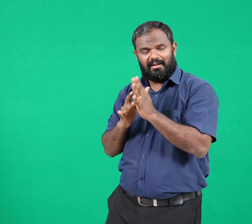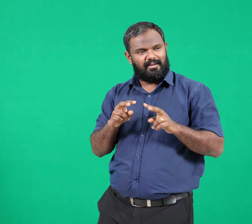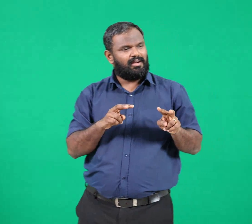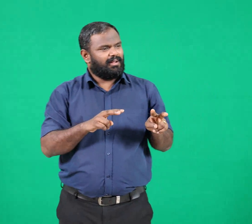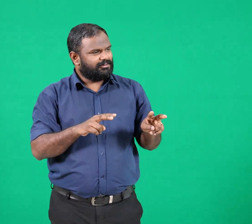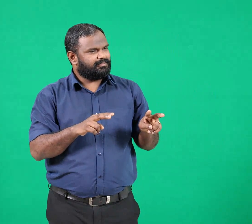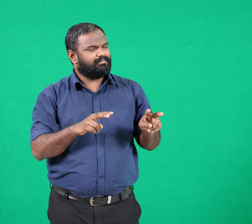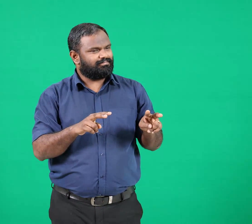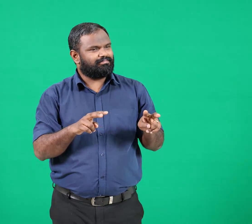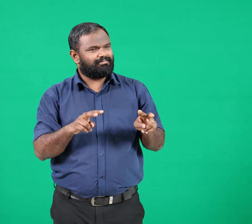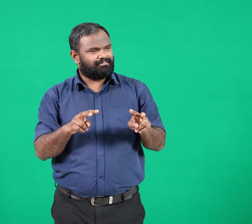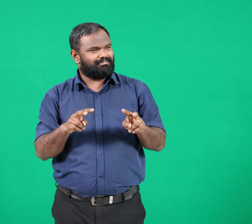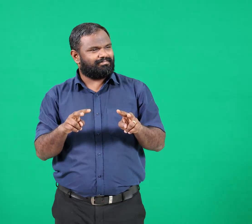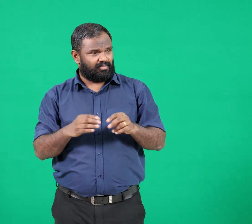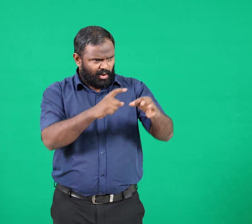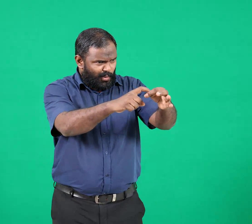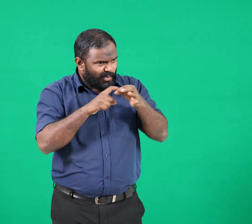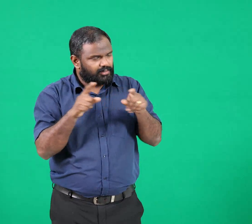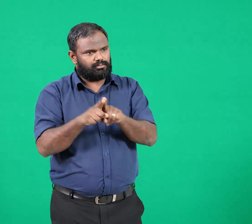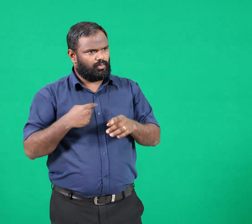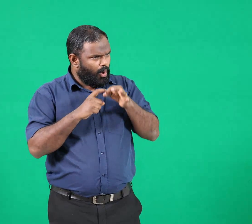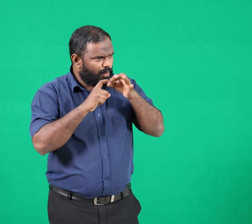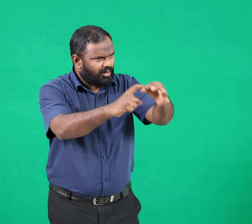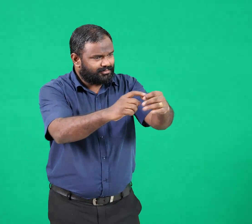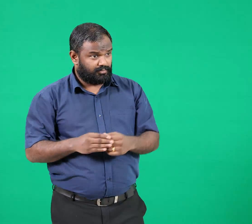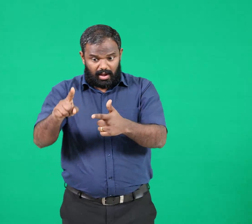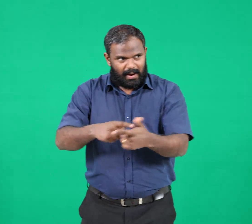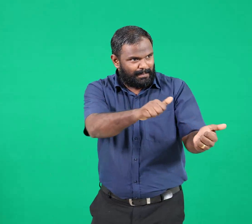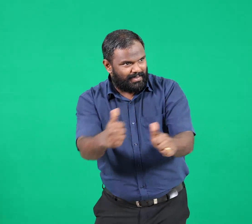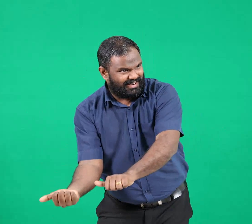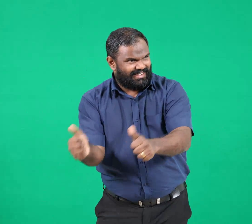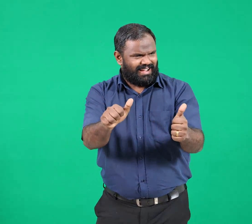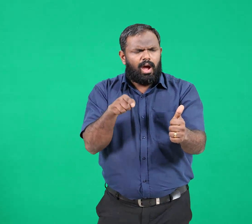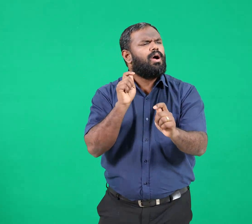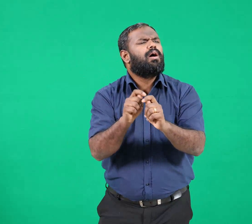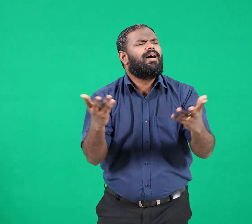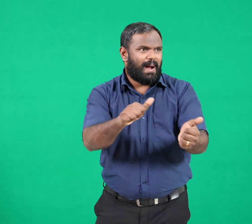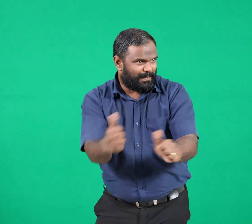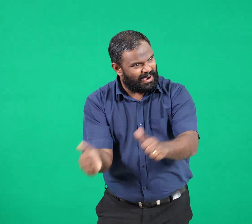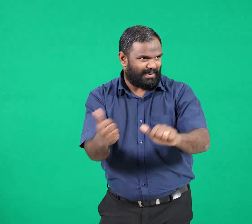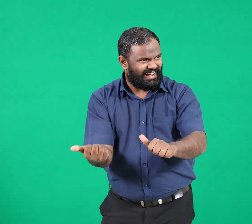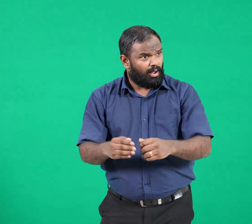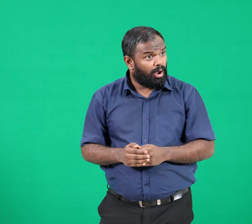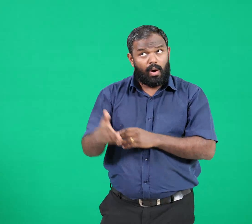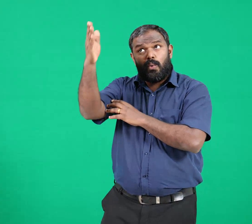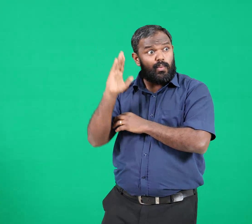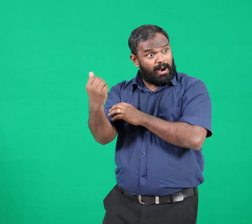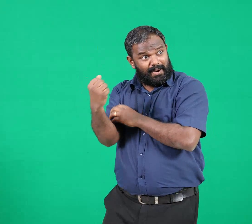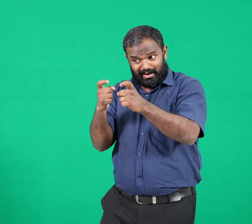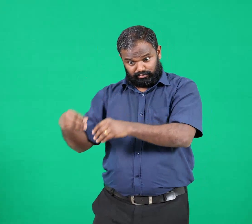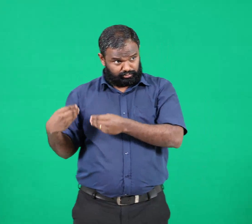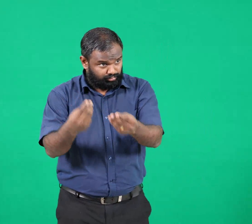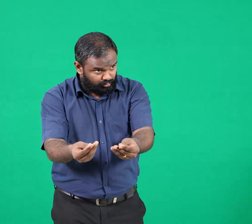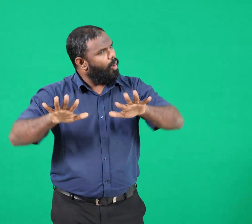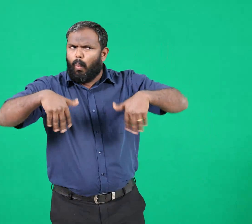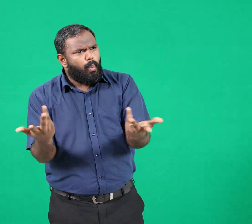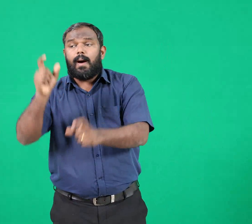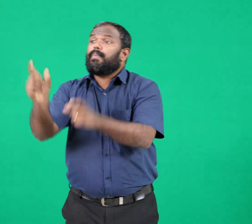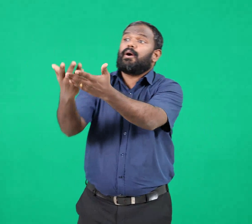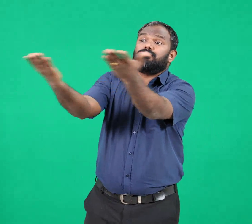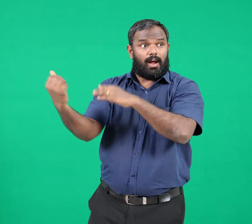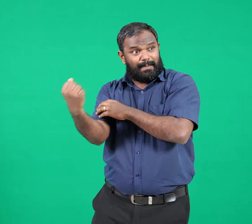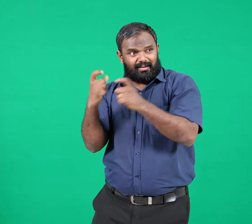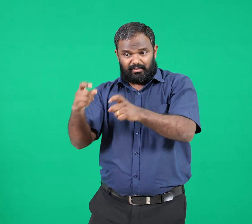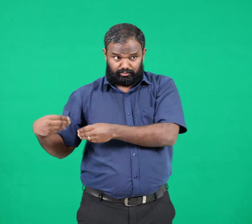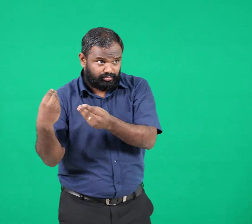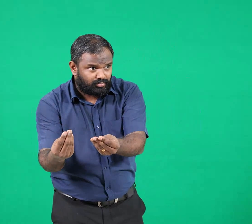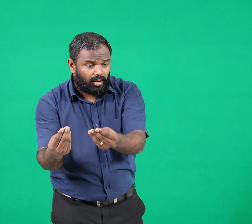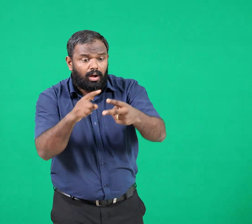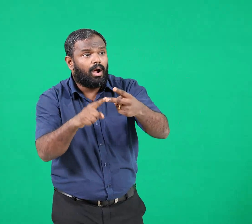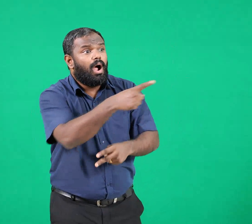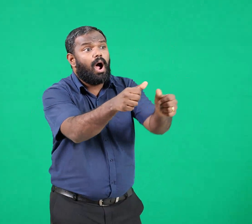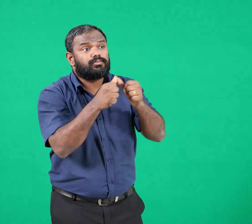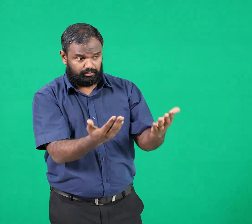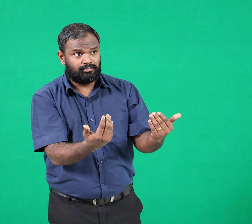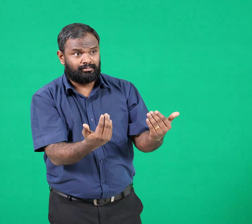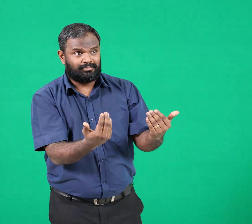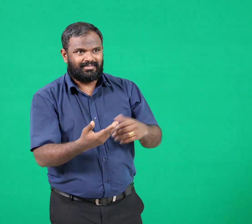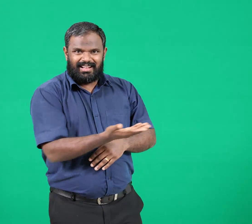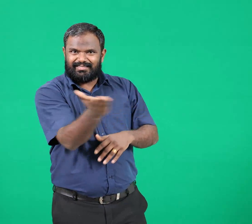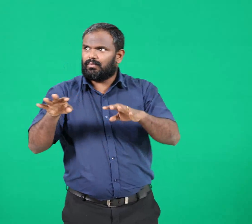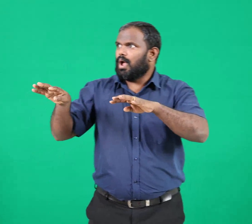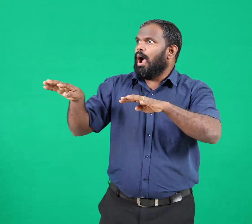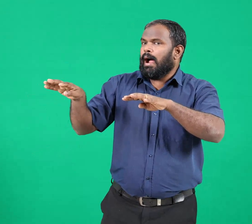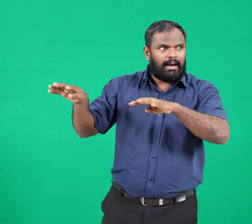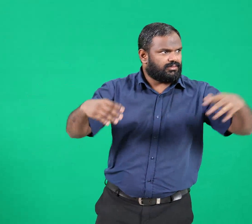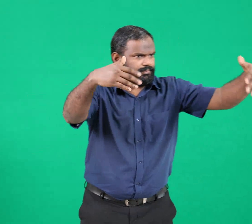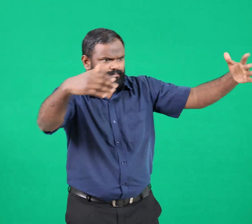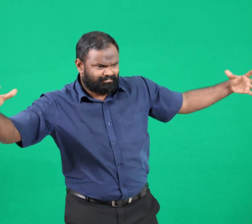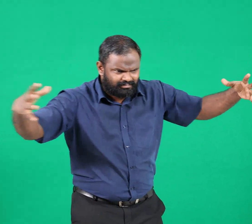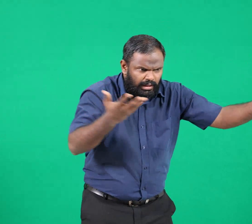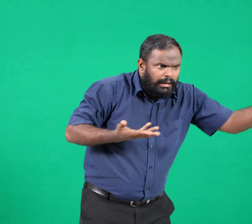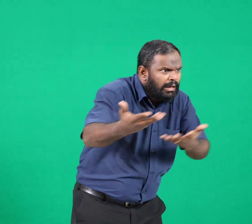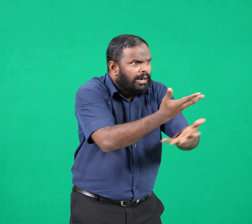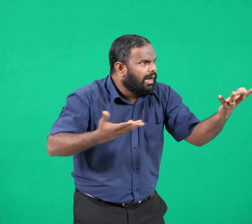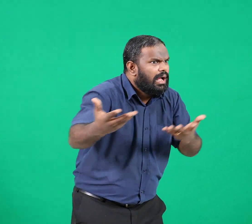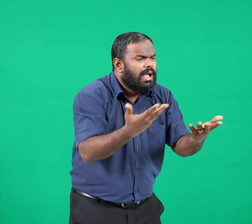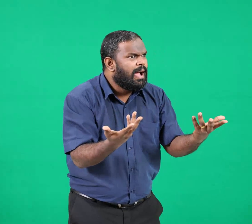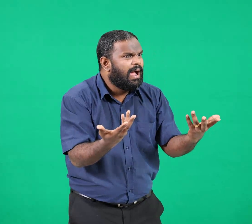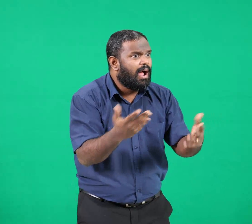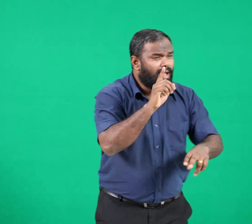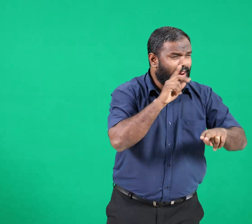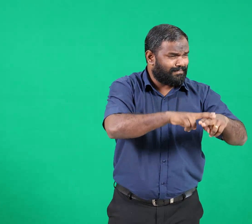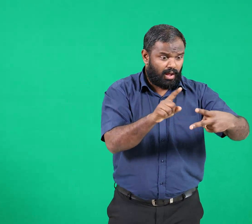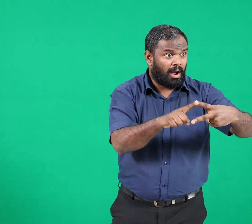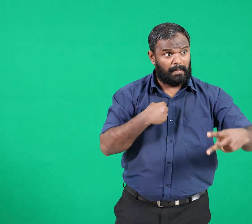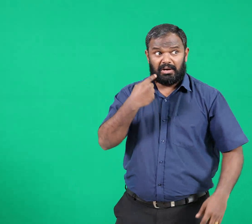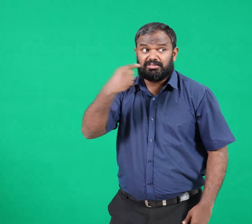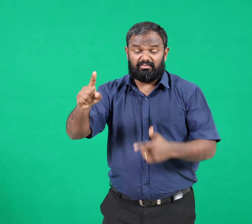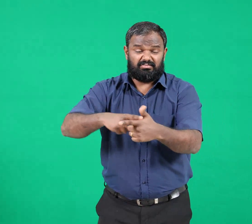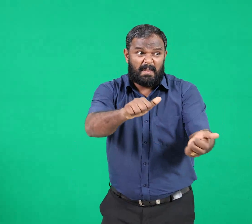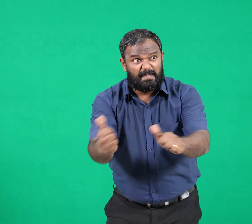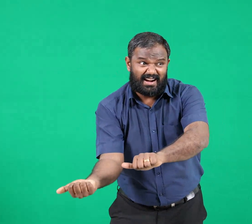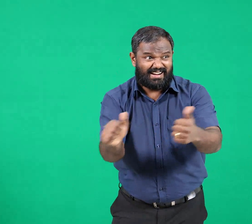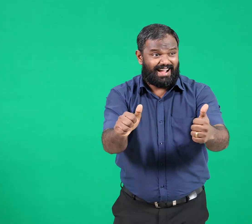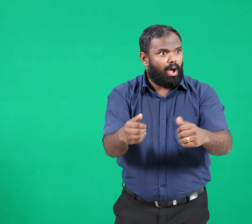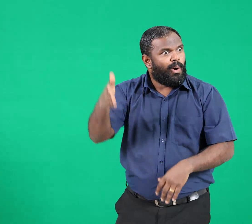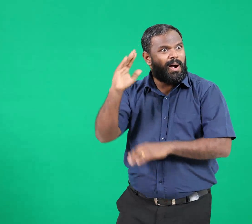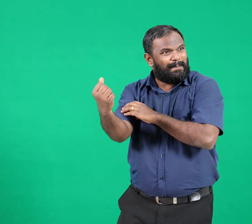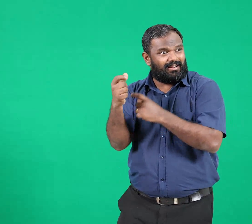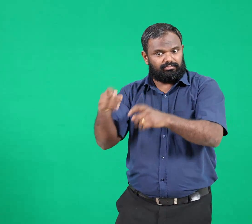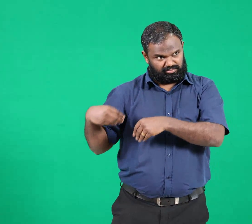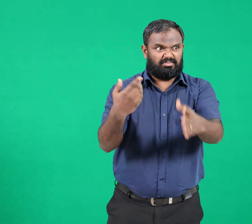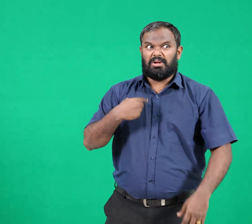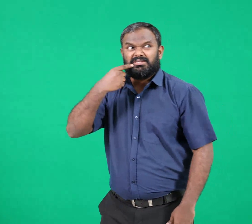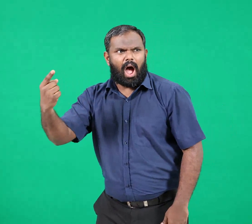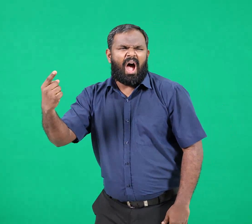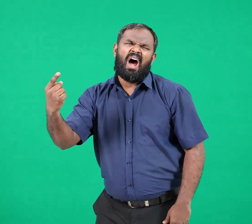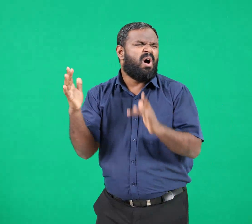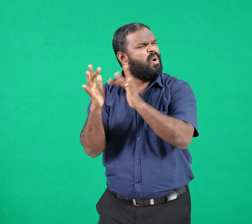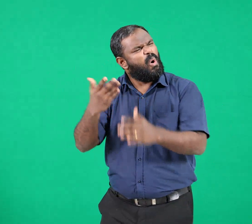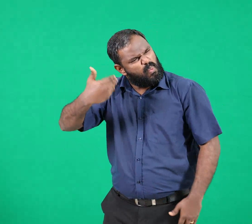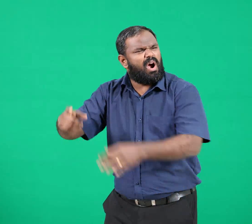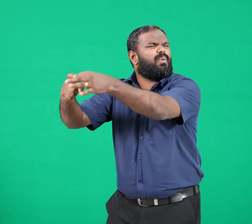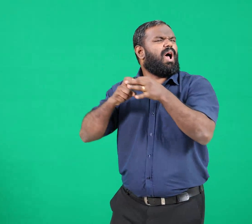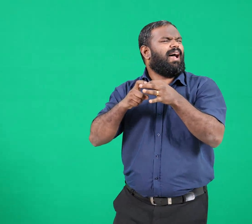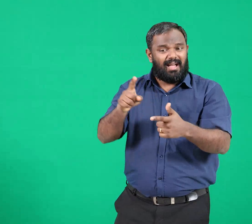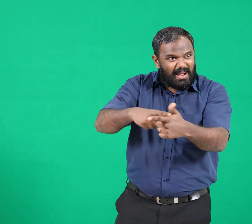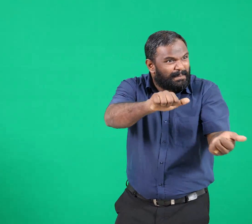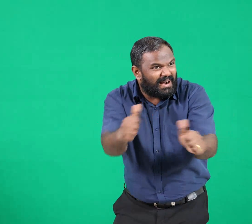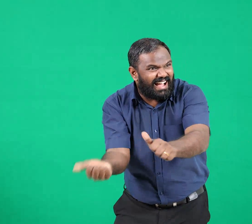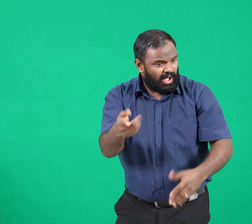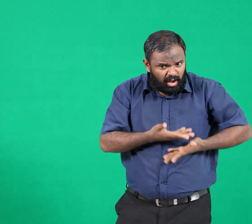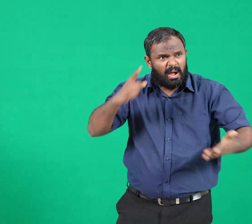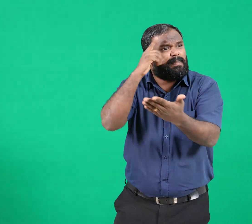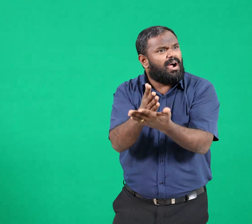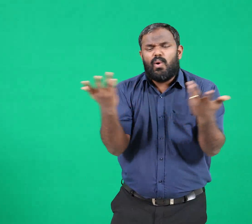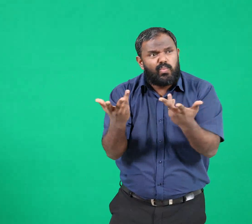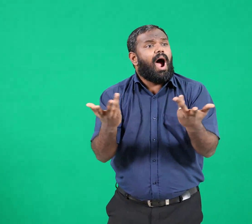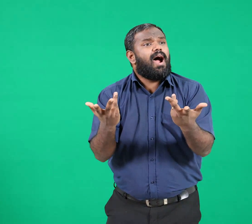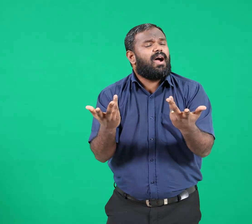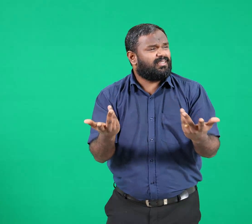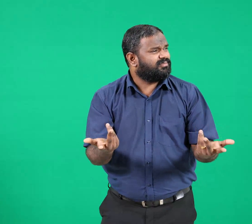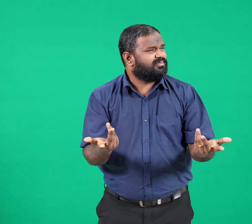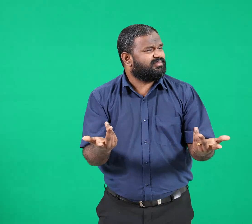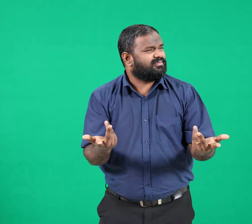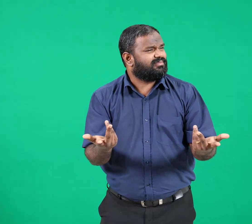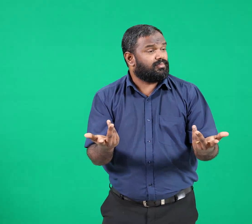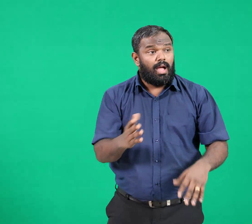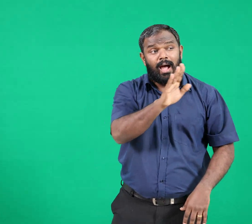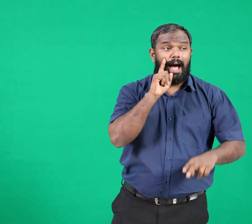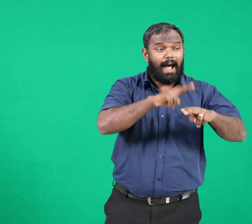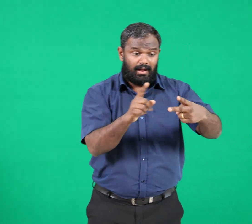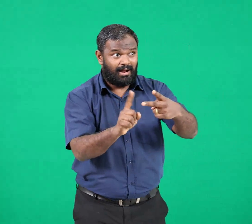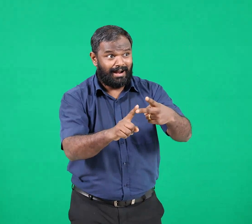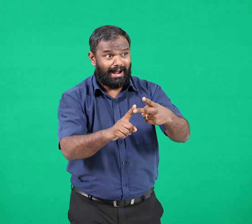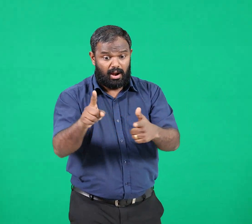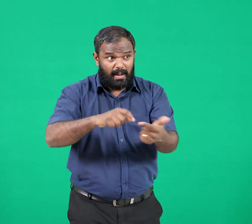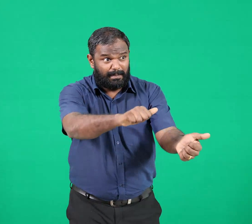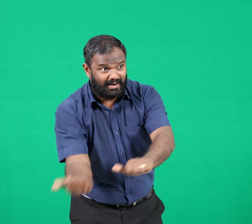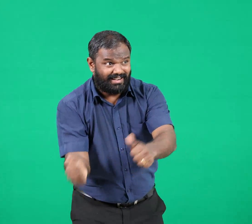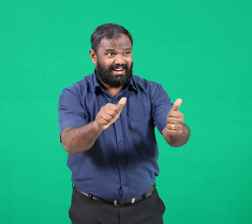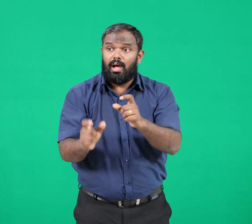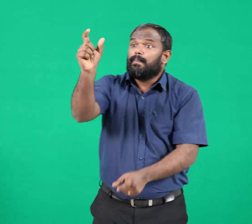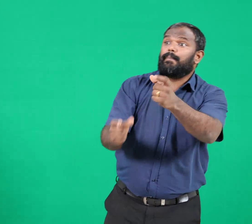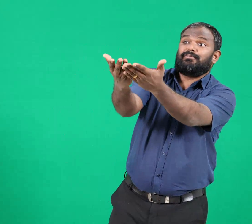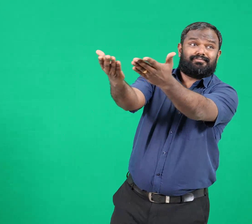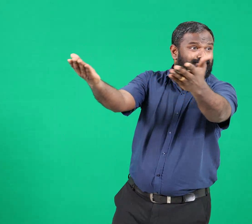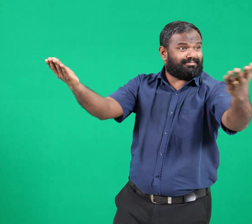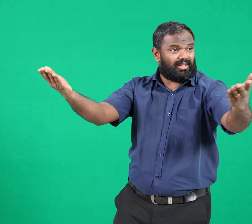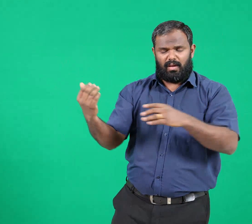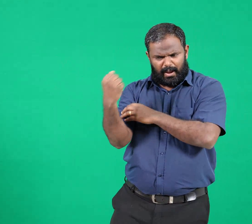"I will also ask you a question," Jesus replied. " Tell Me: John's baptism- was it from heaven, or from men?" They deliberated among themselves and said, "If we say, ' From heaven,' He will ask, ' Why did you not believe him?'